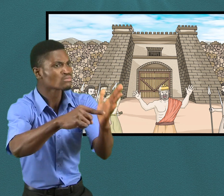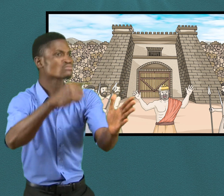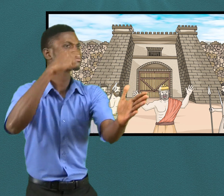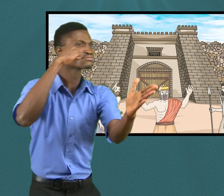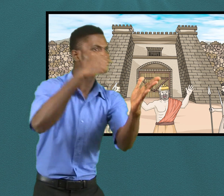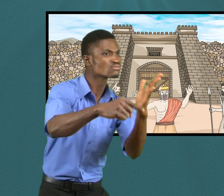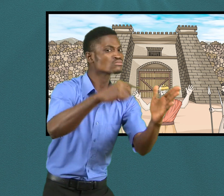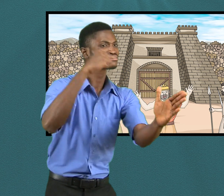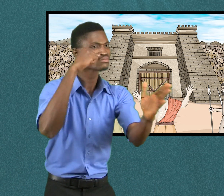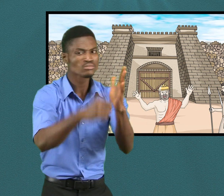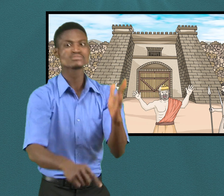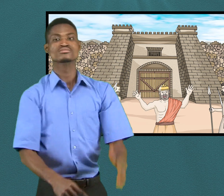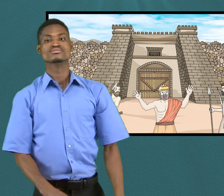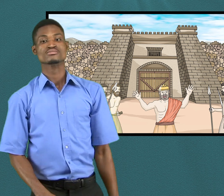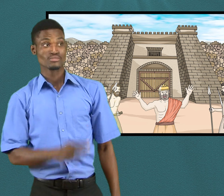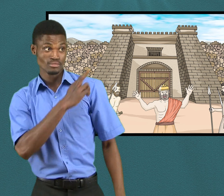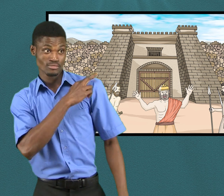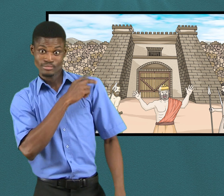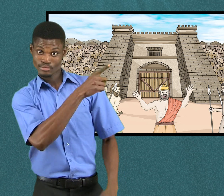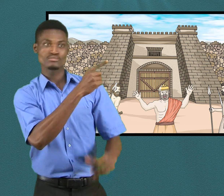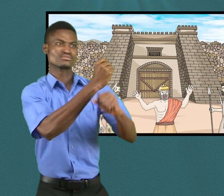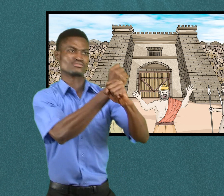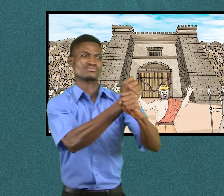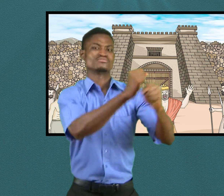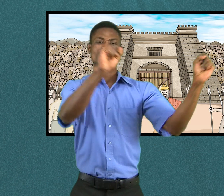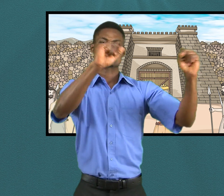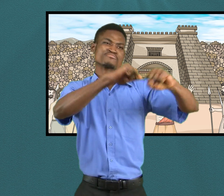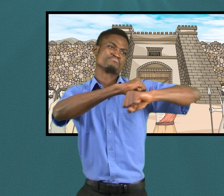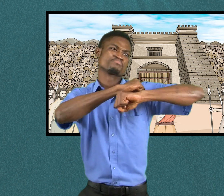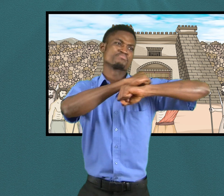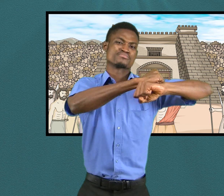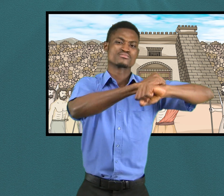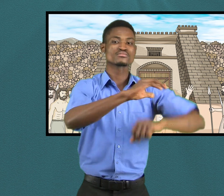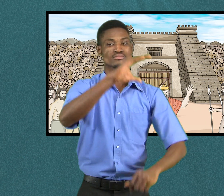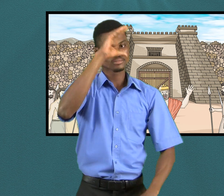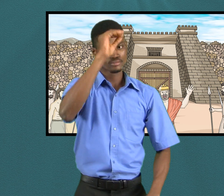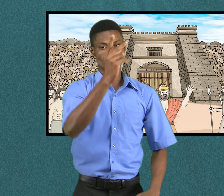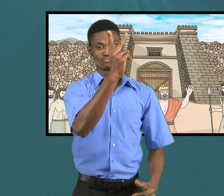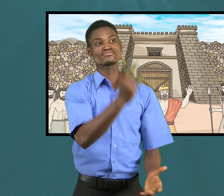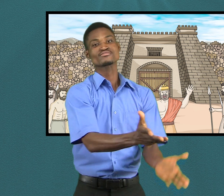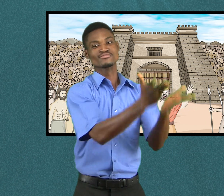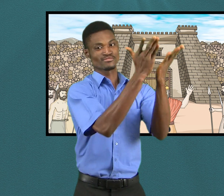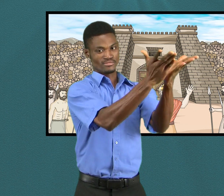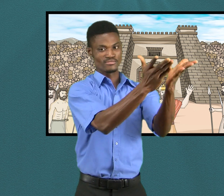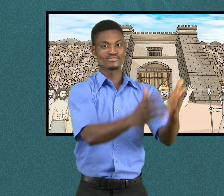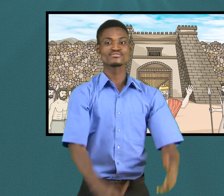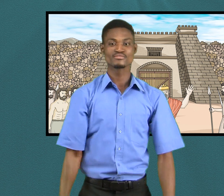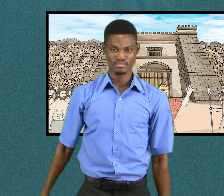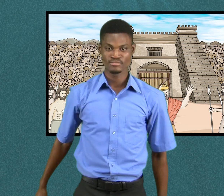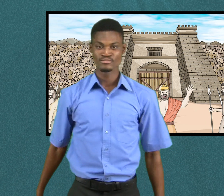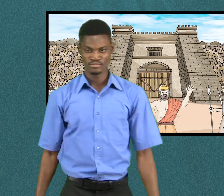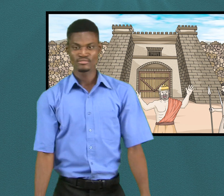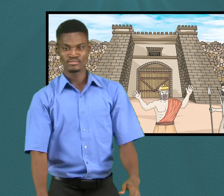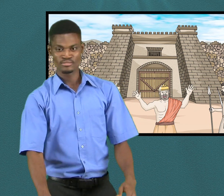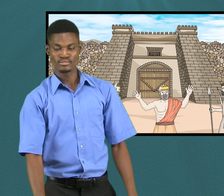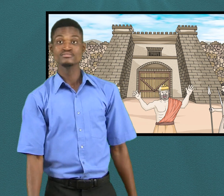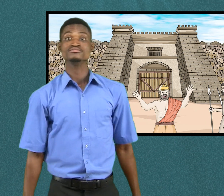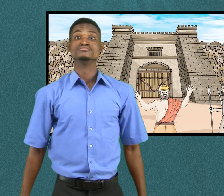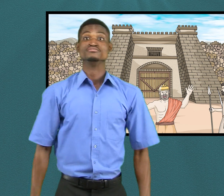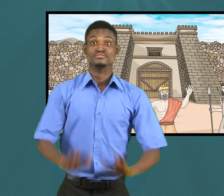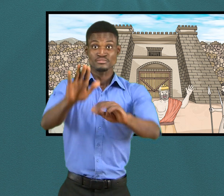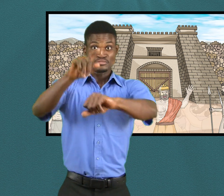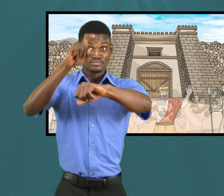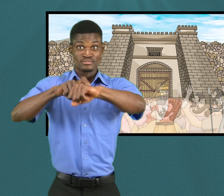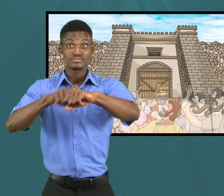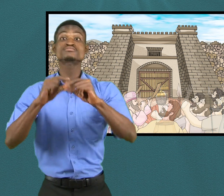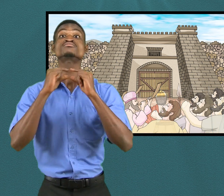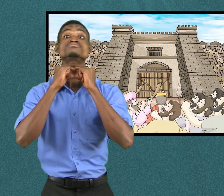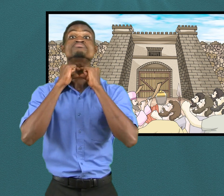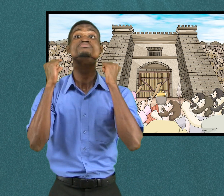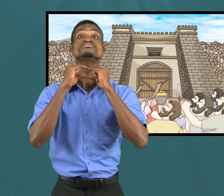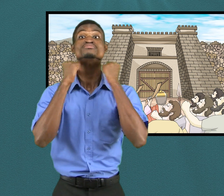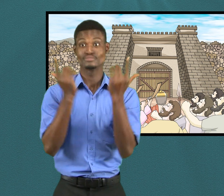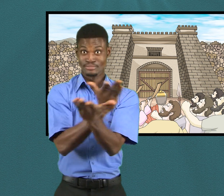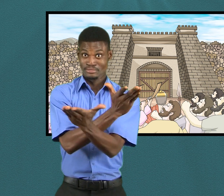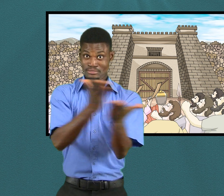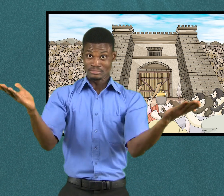they must go into His treasury.”